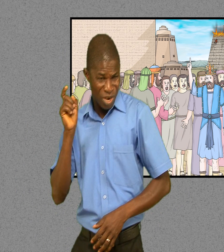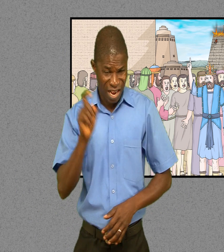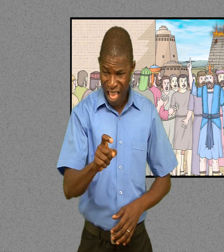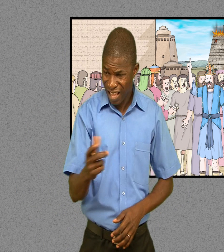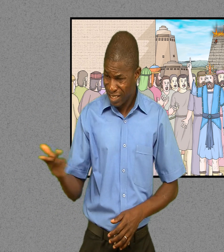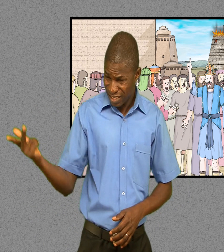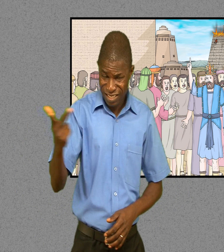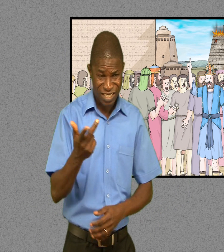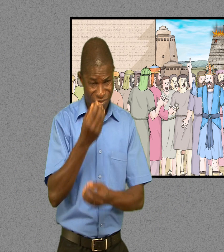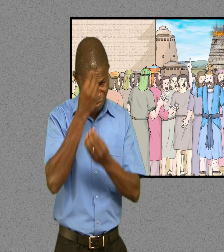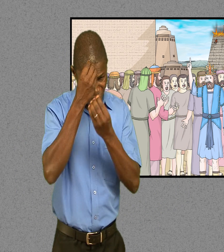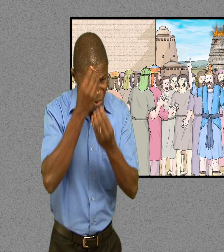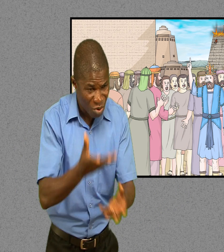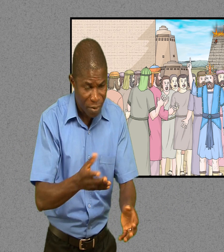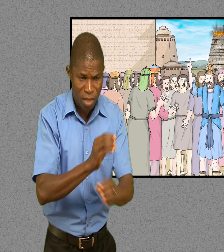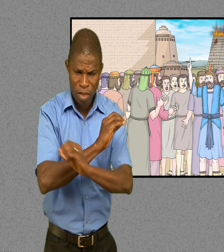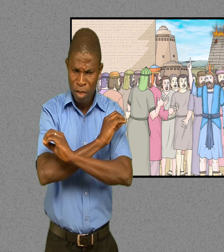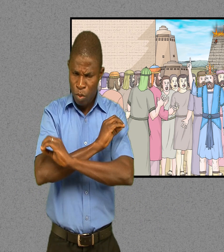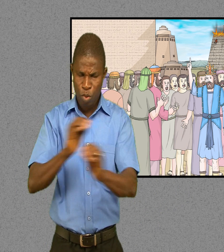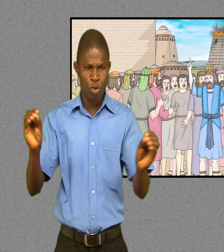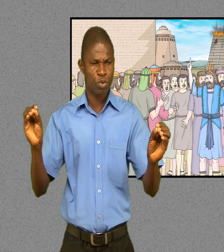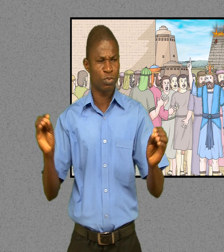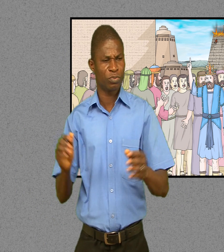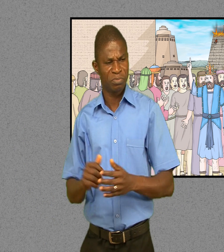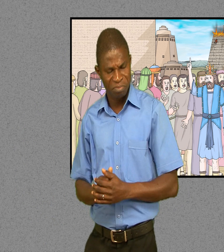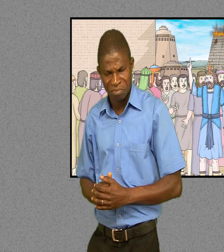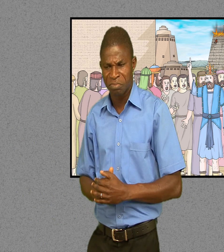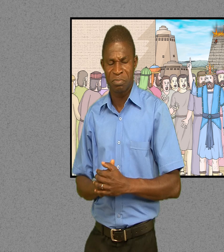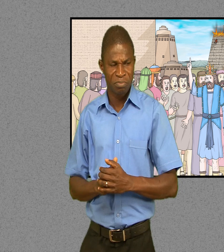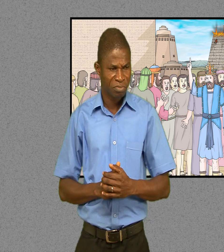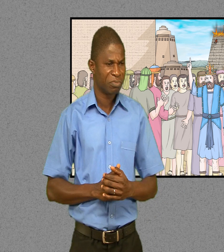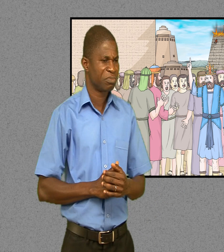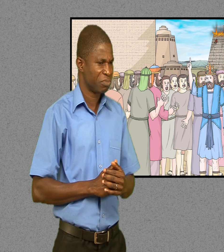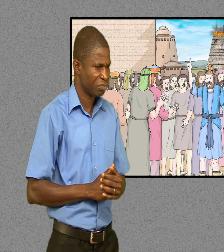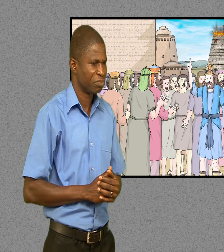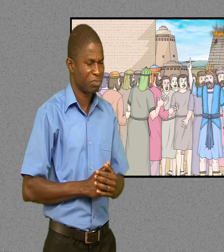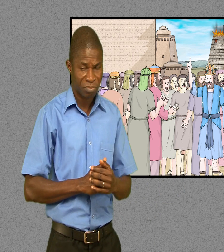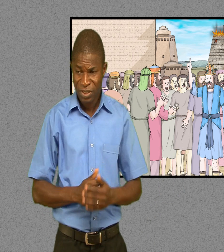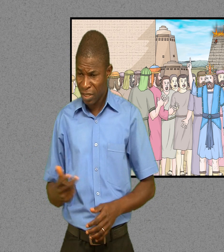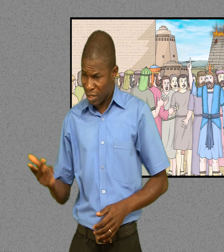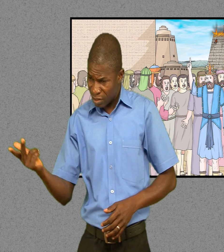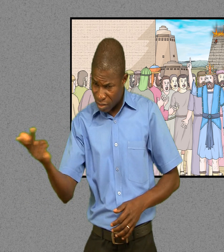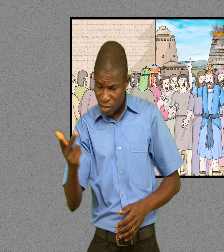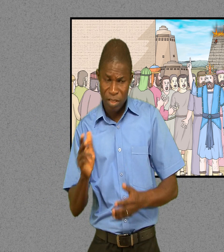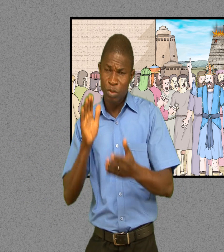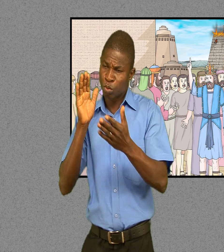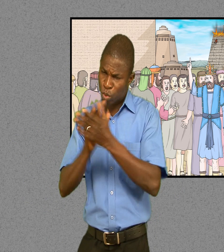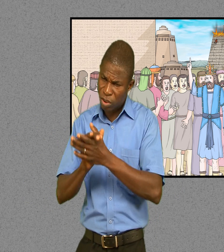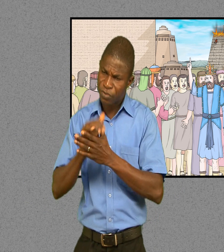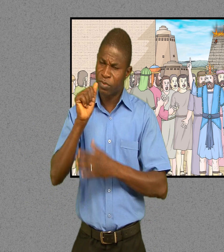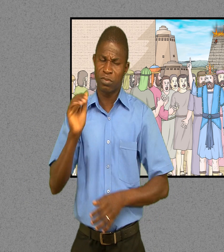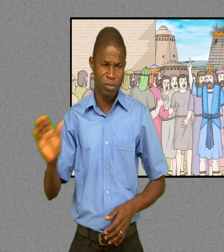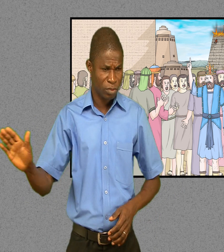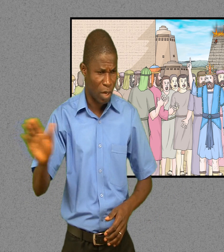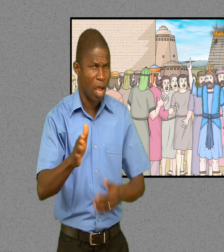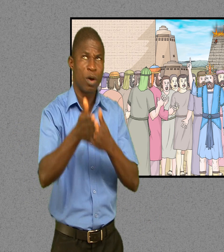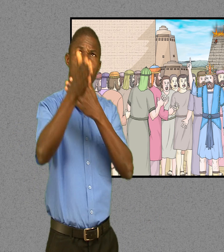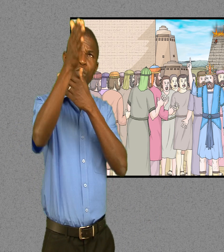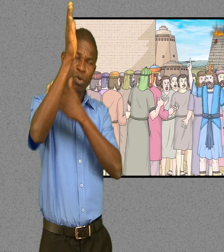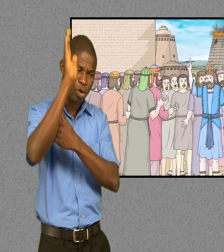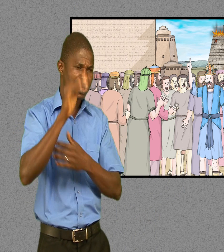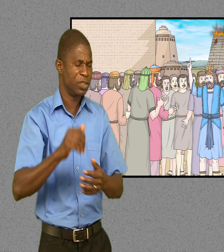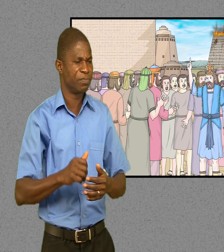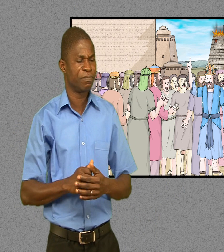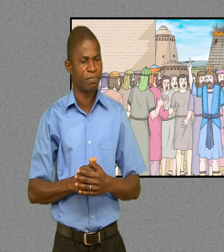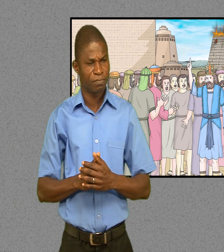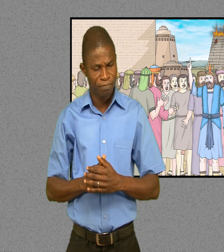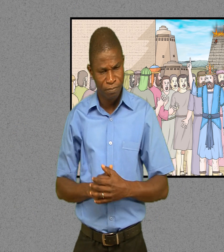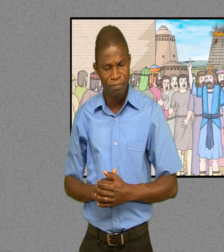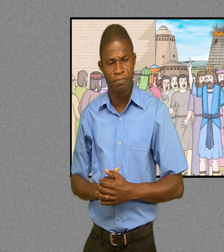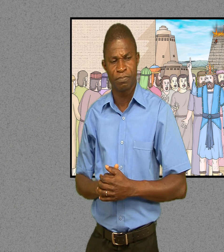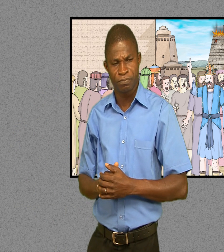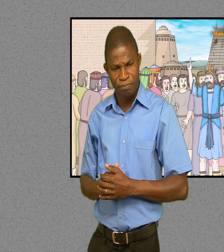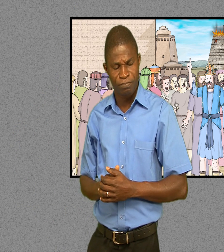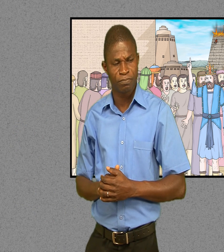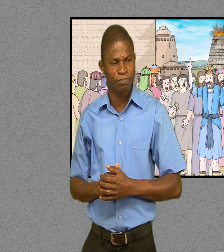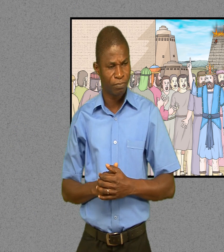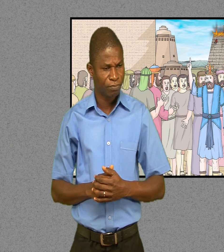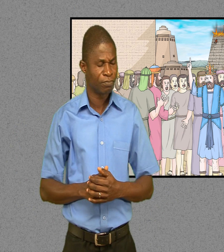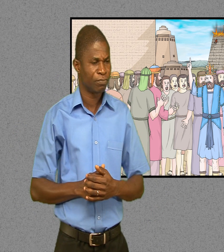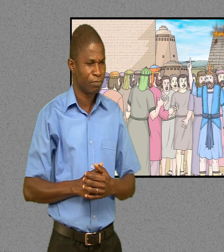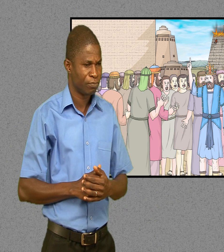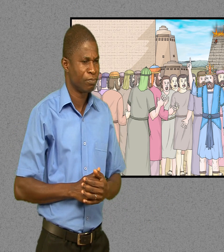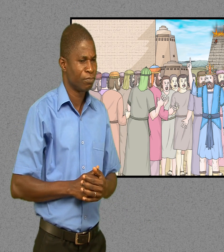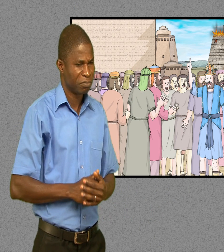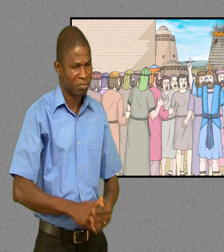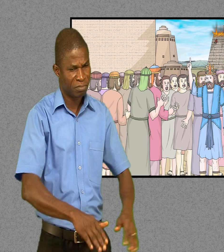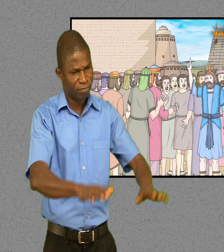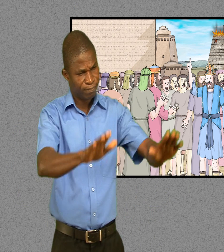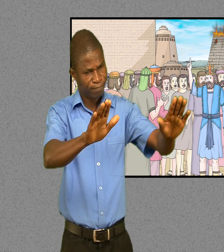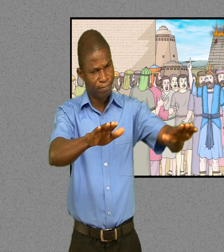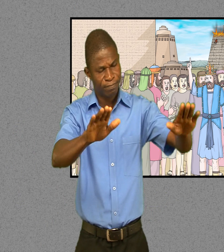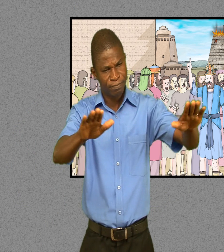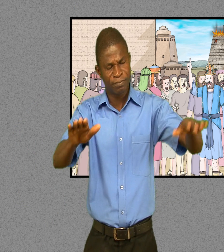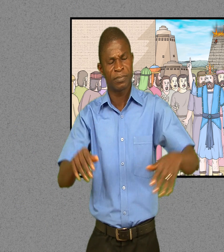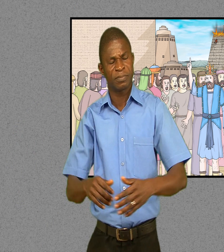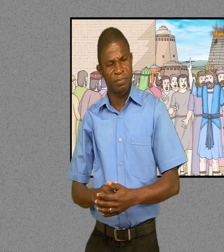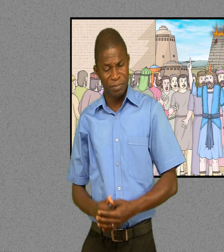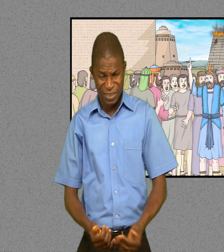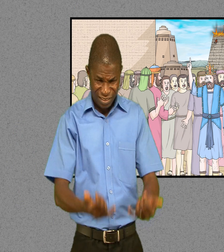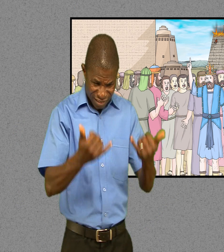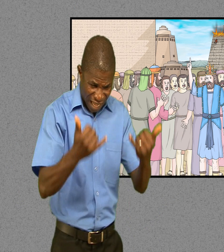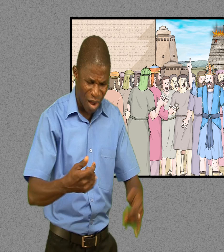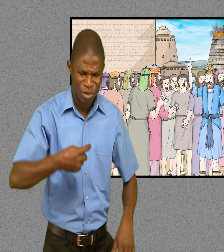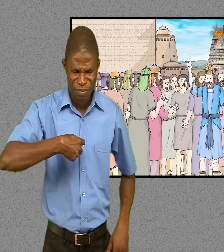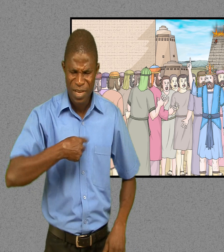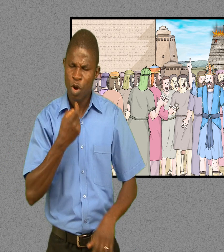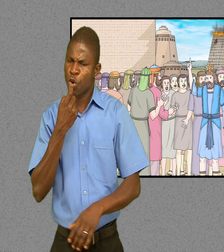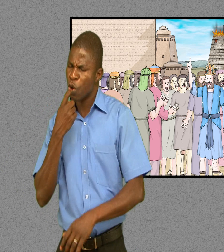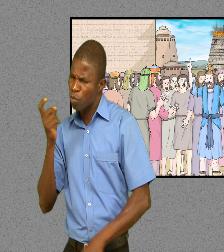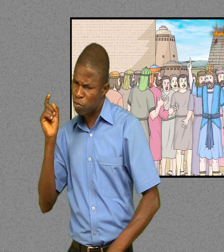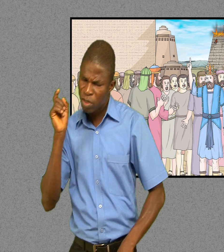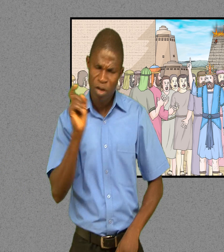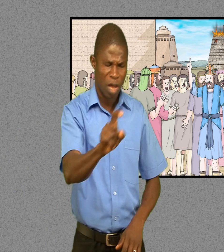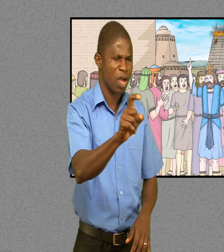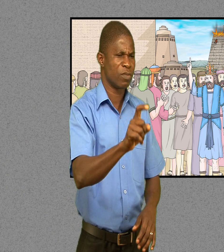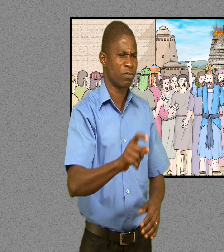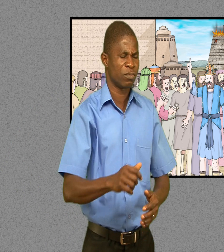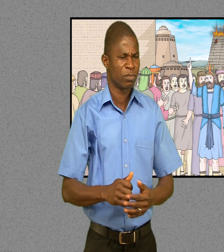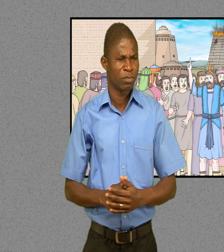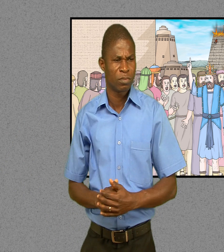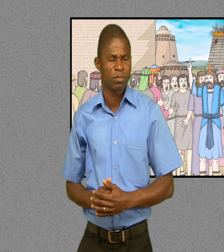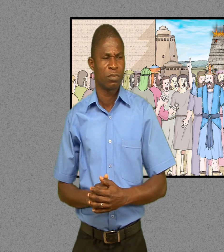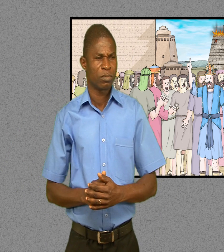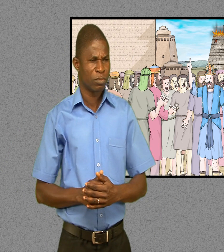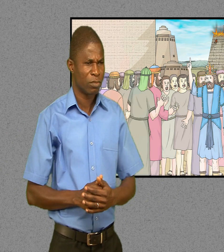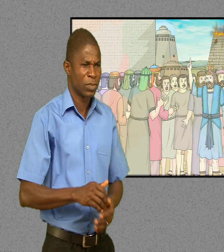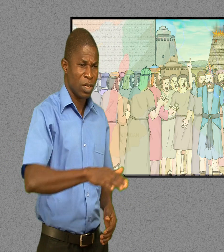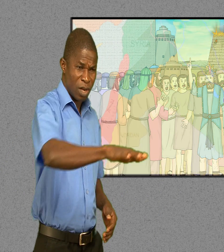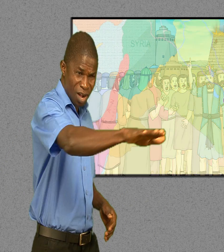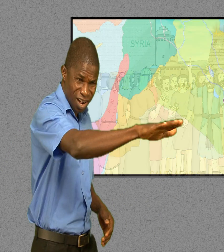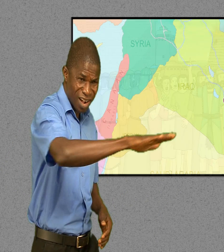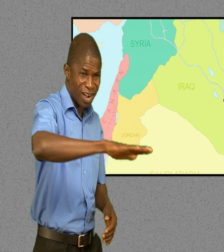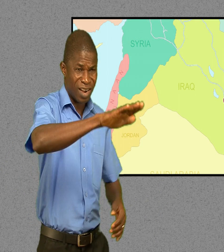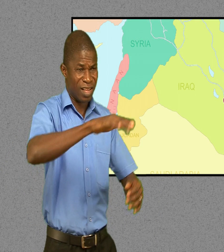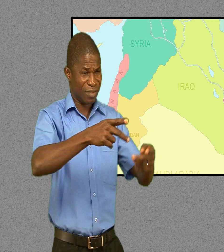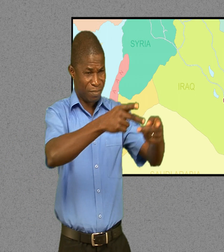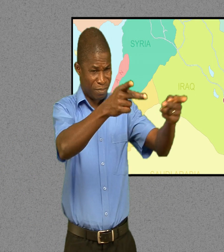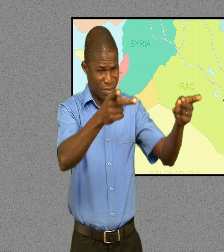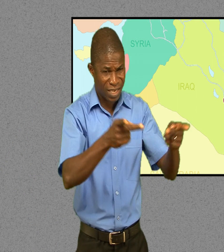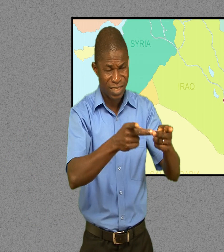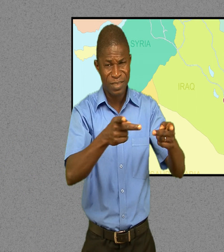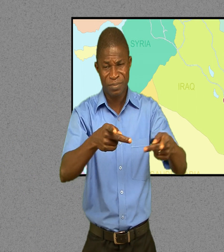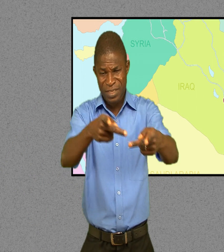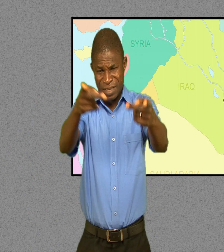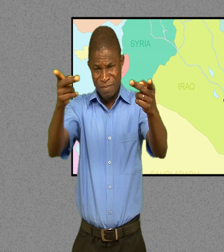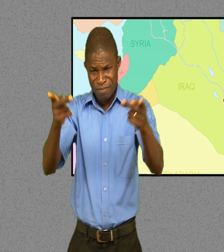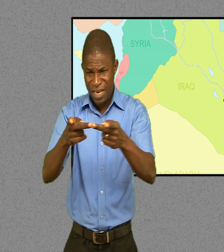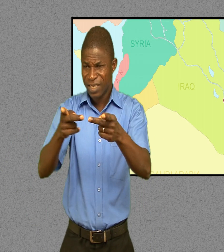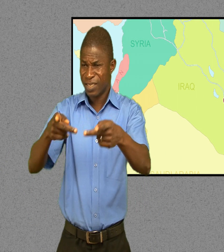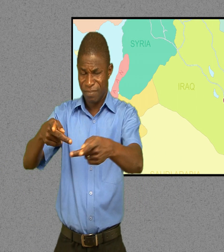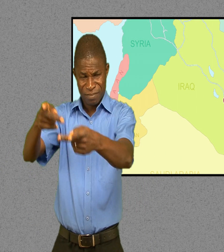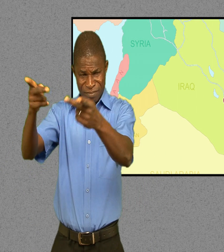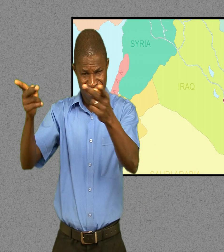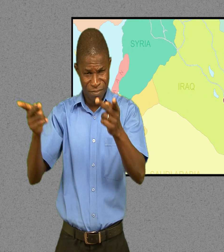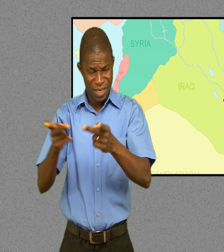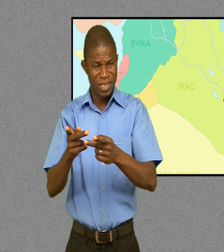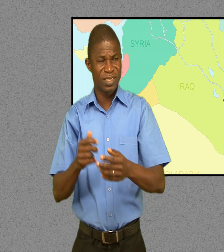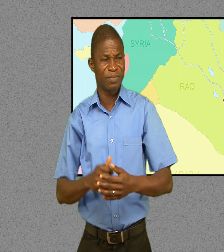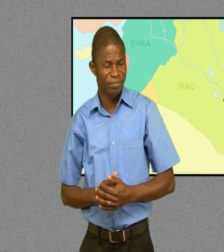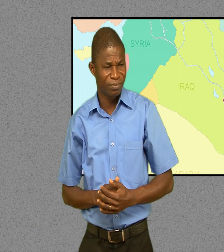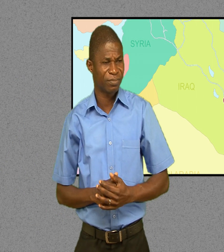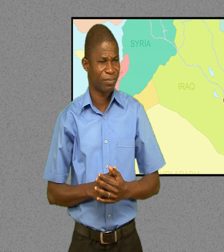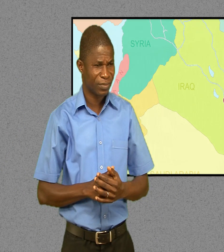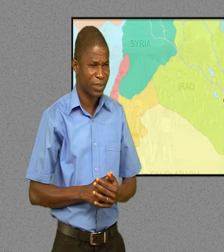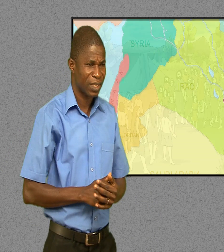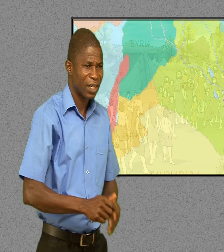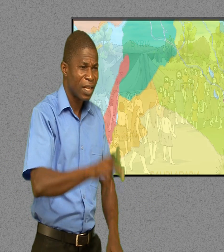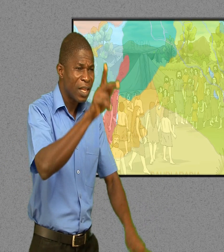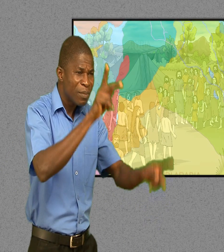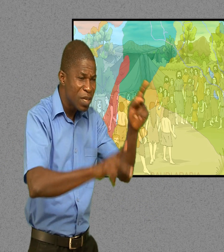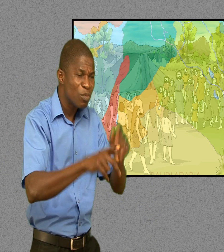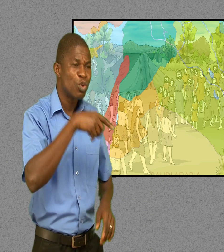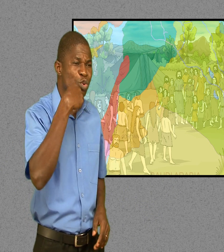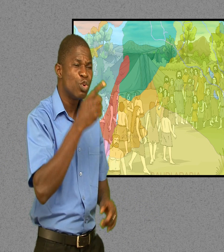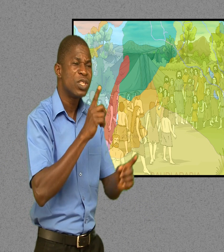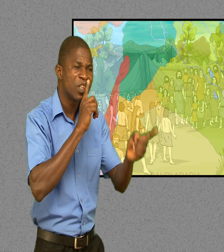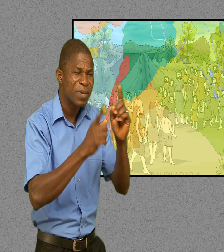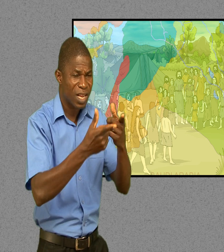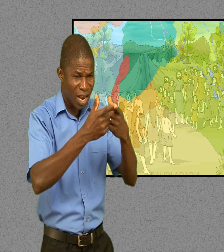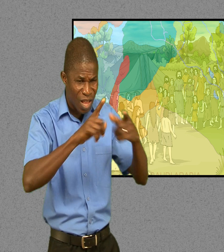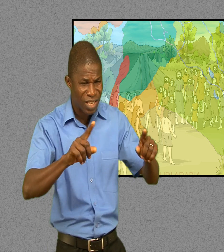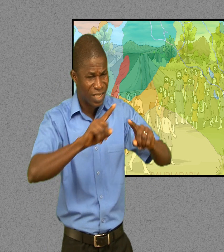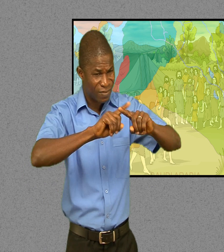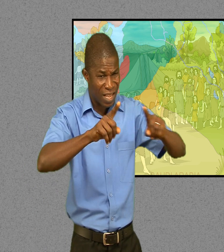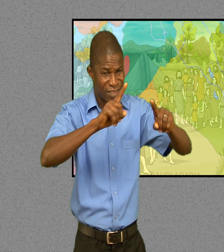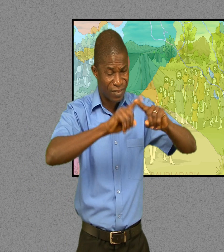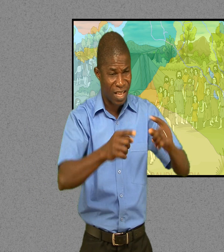They violated the king’s command and risked their lives rather than serve or worship any god except their own God.